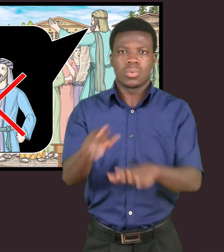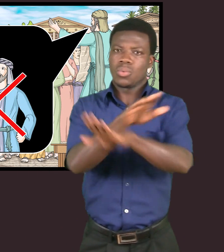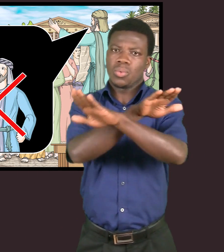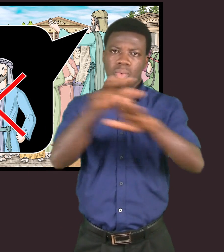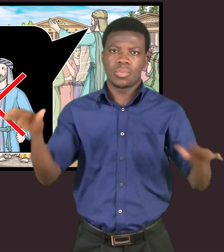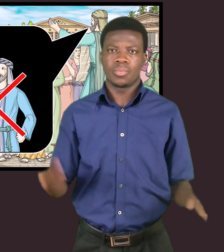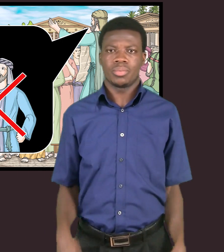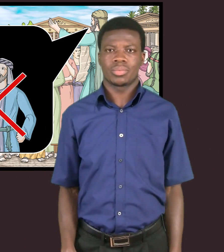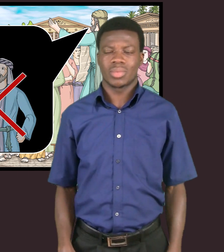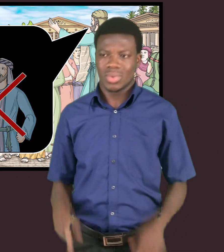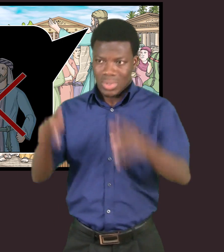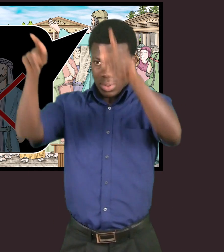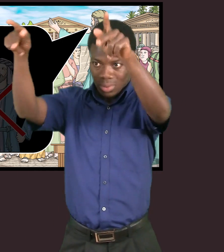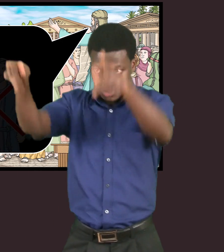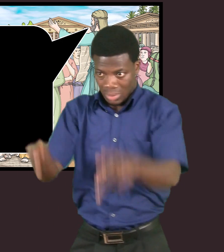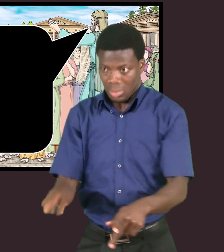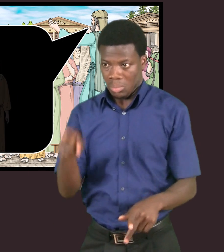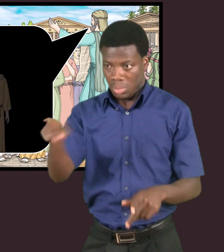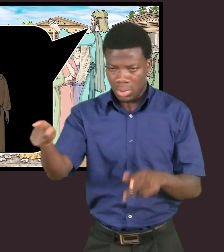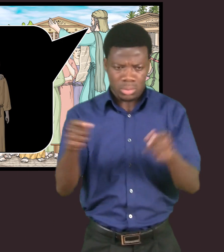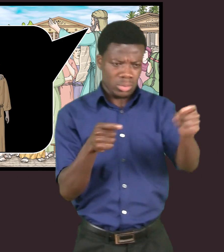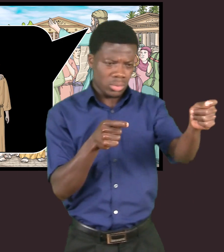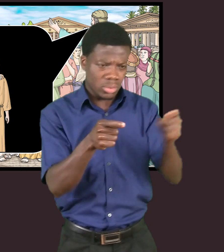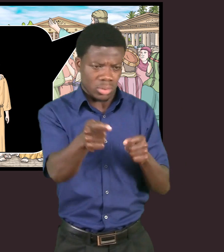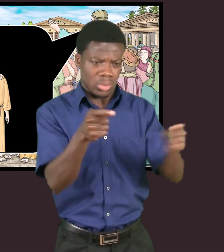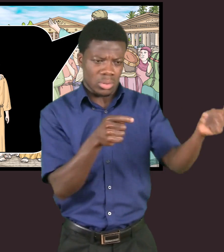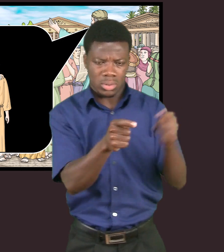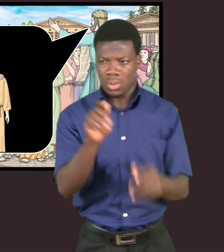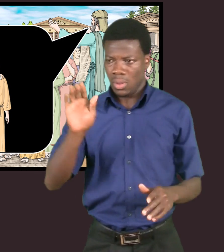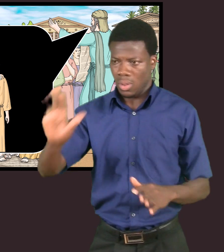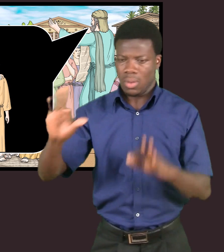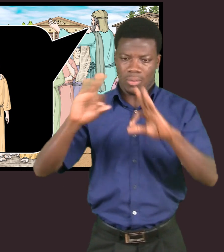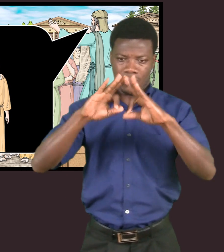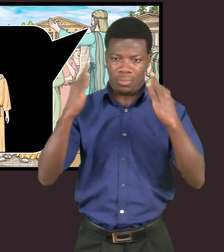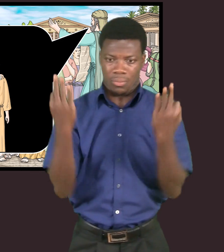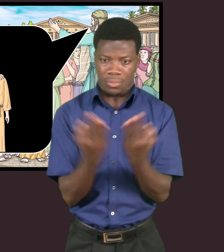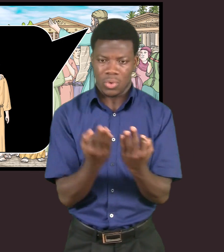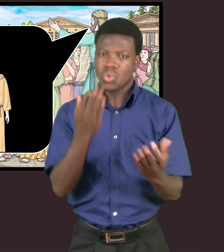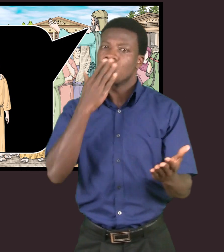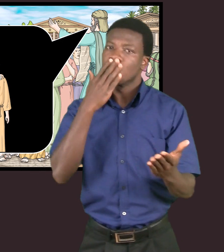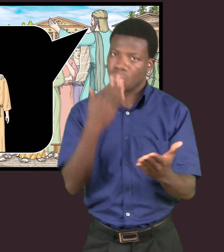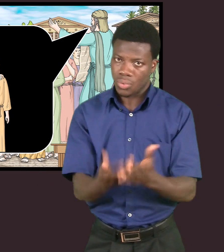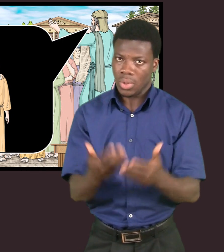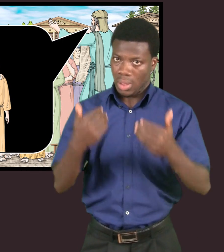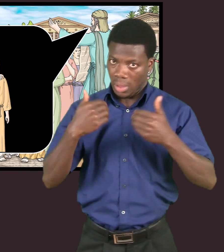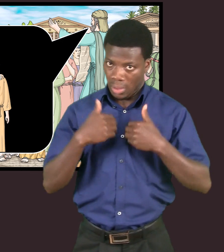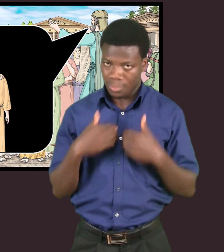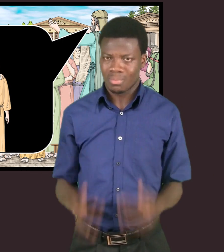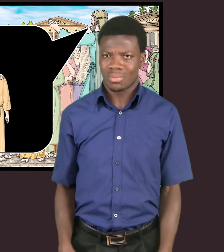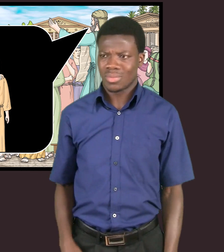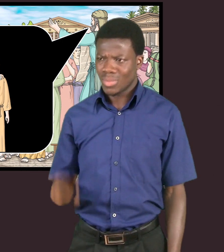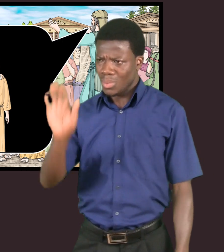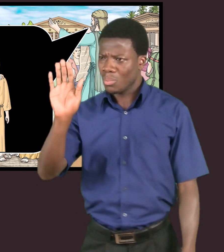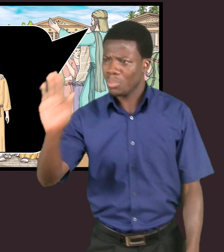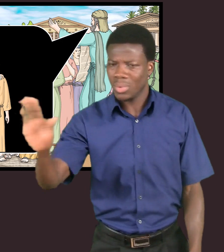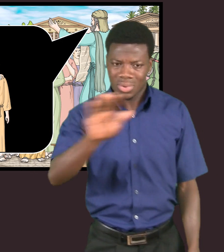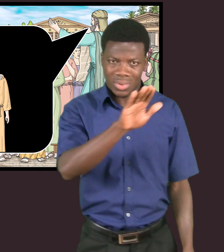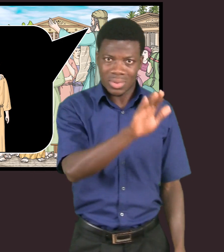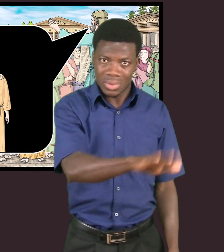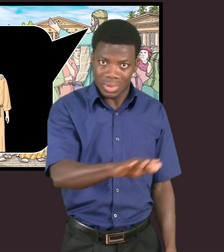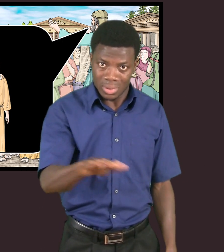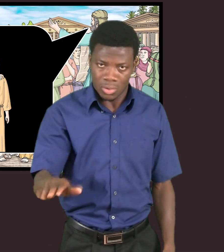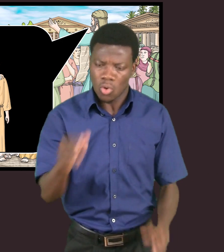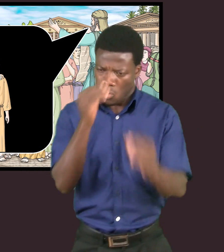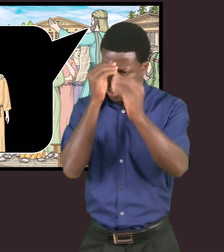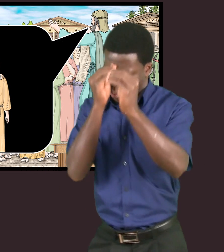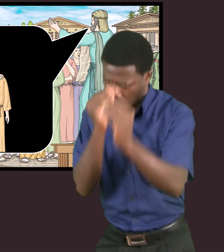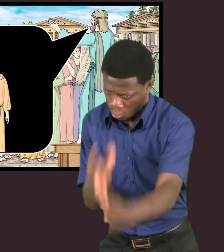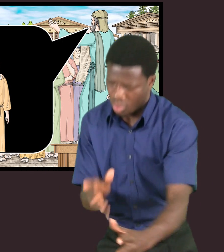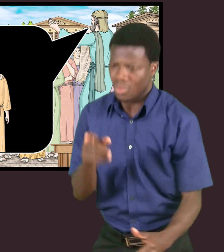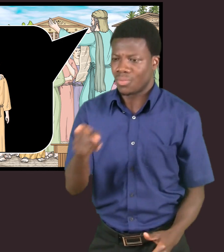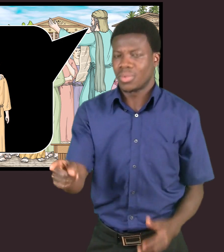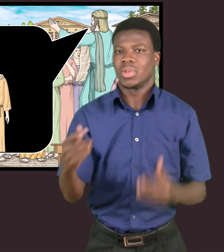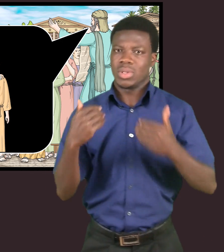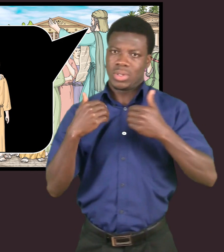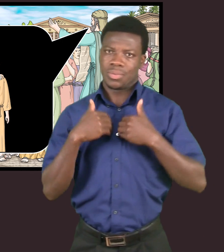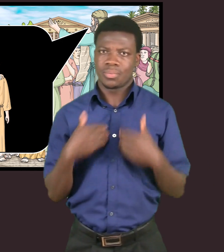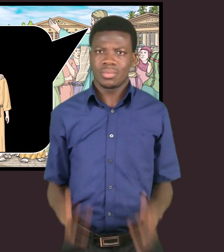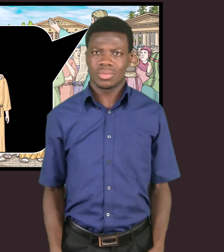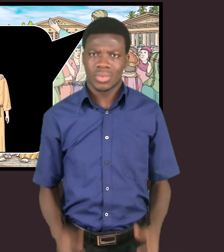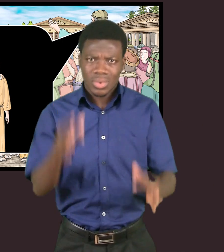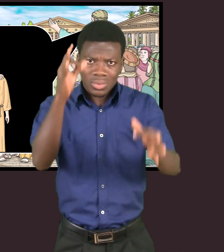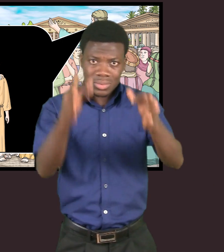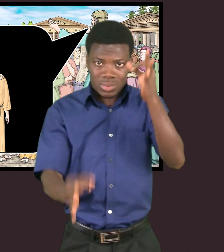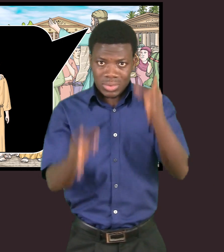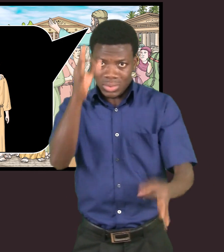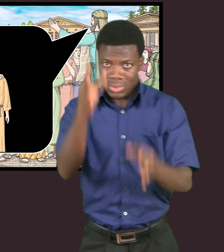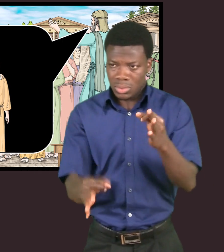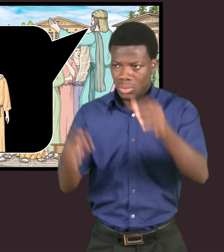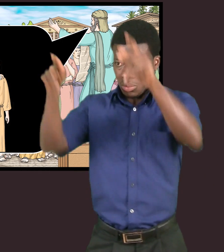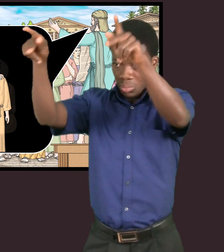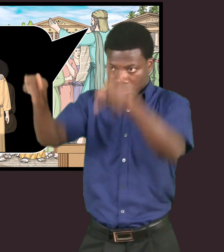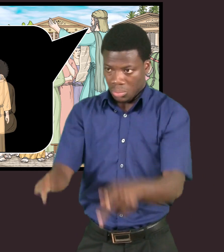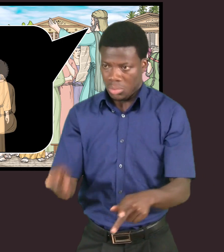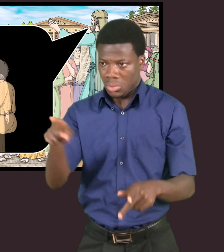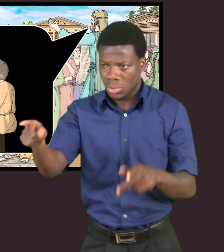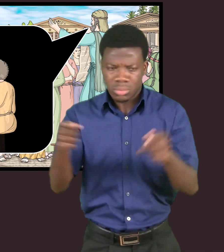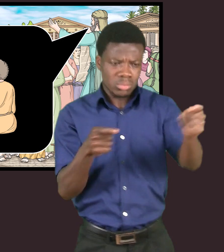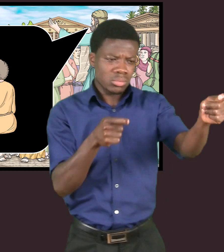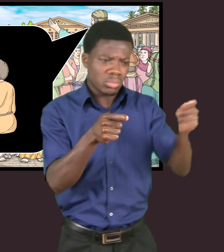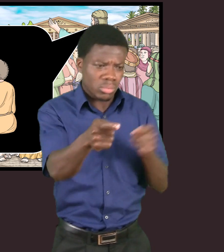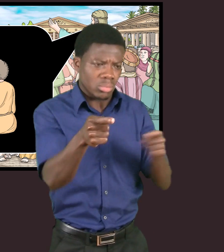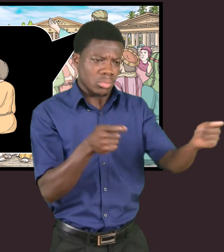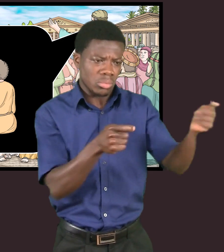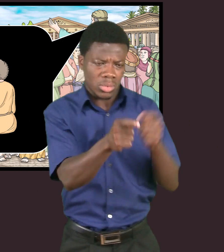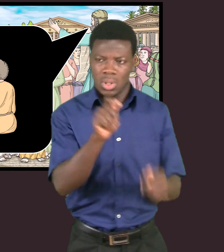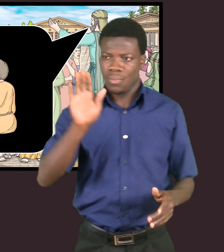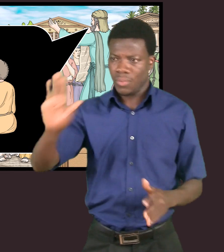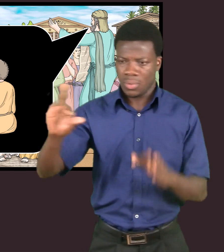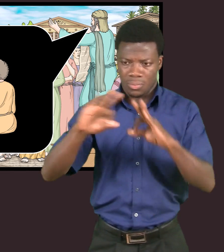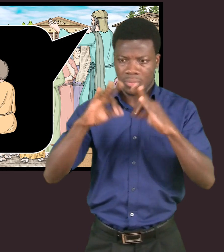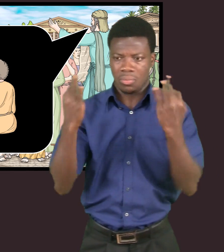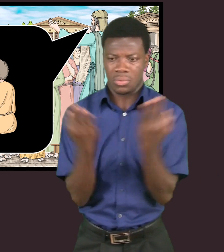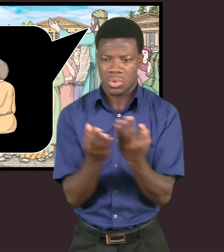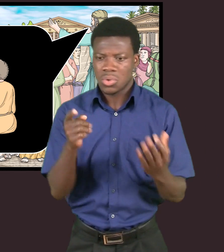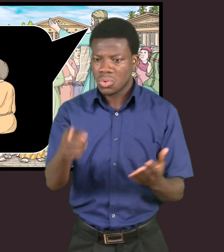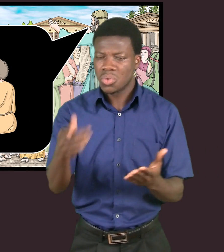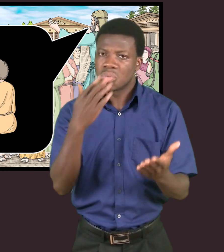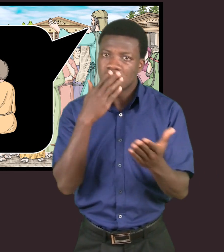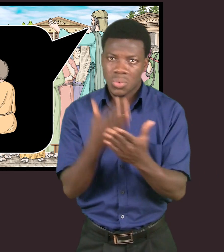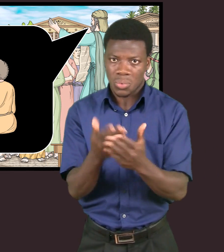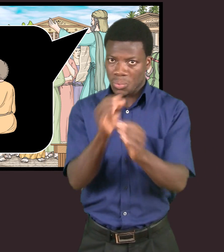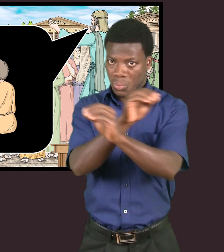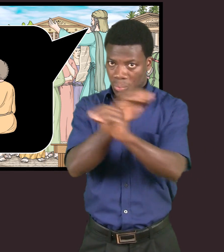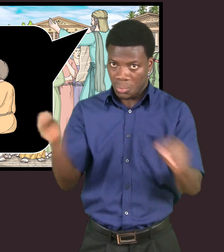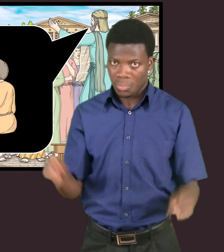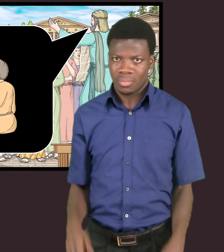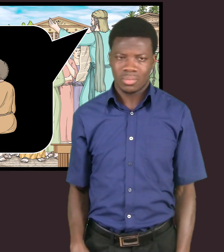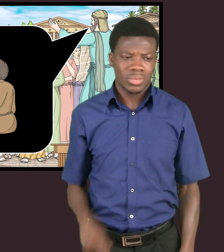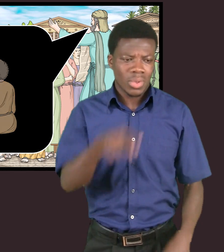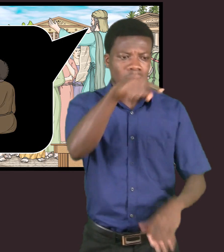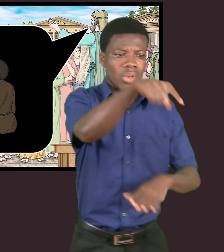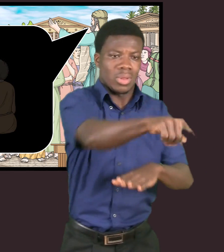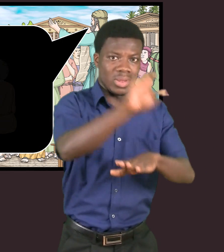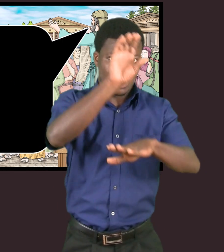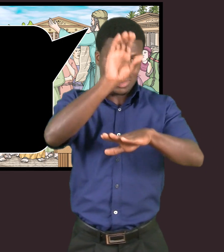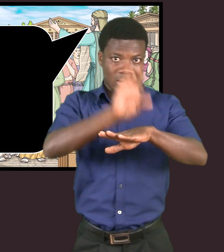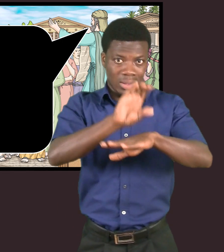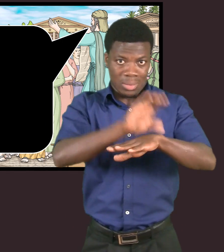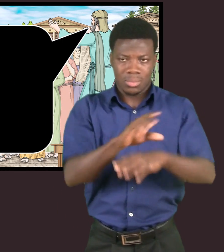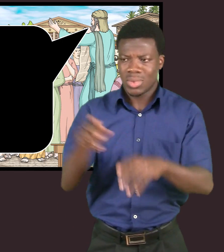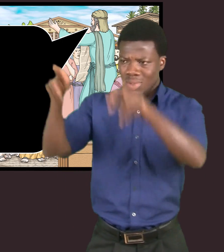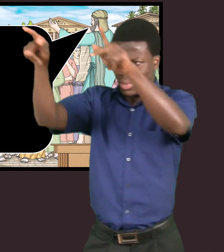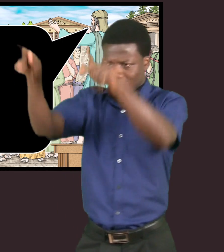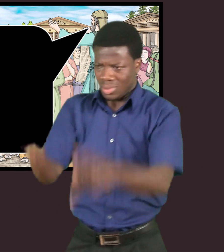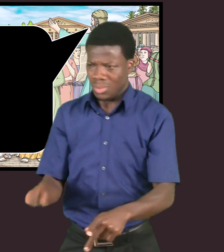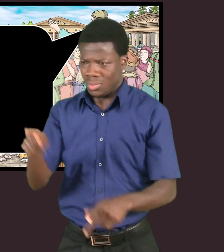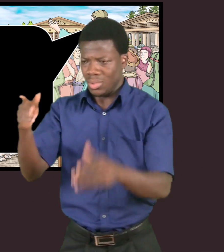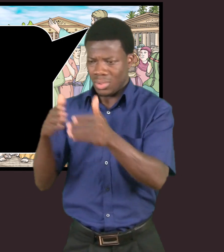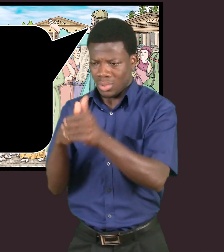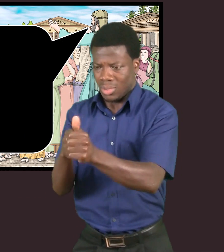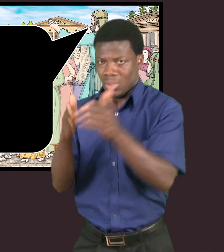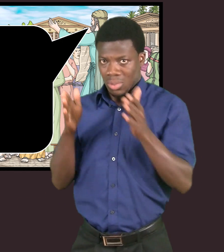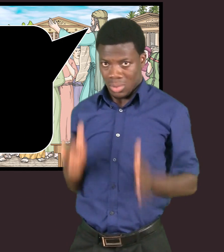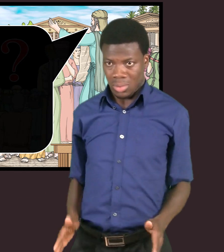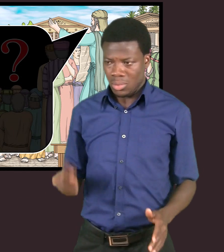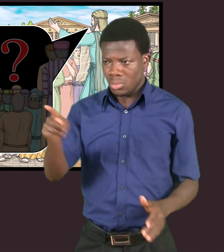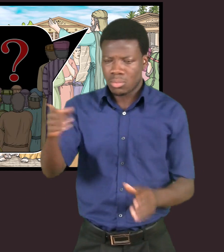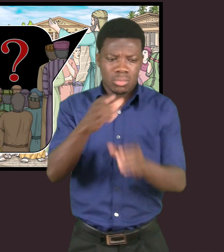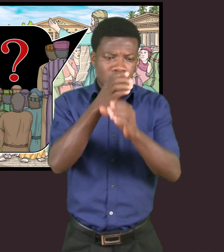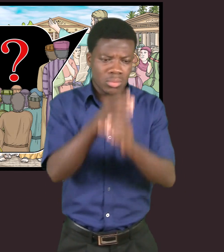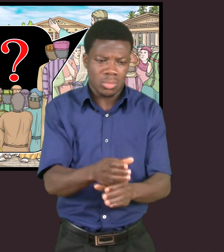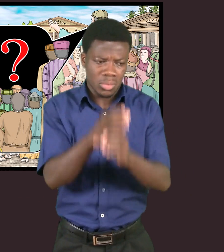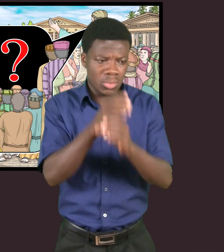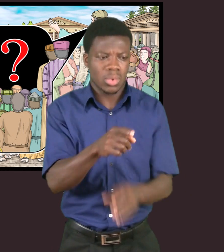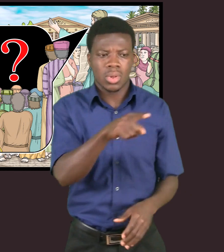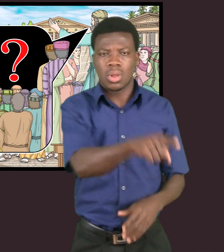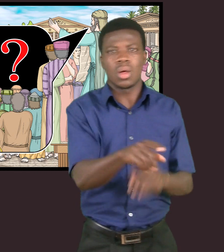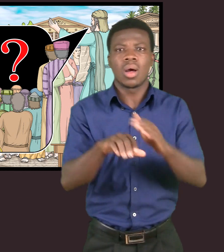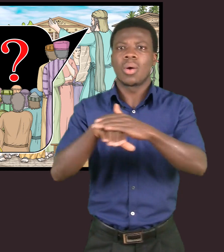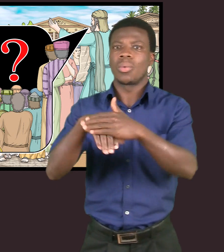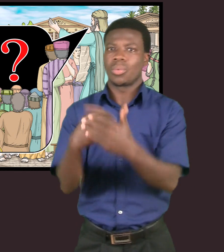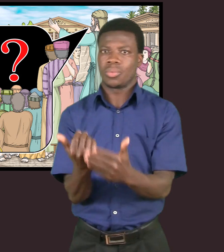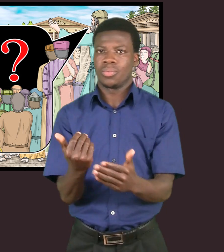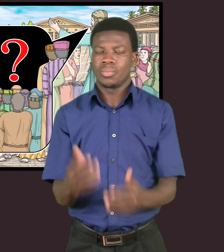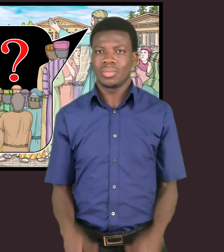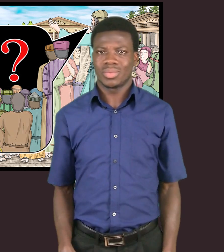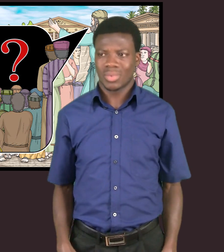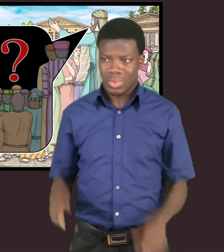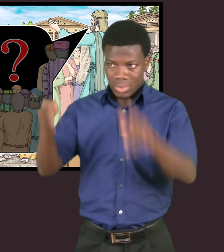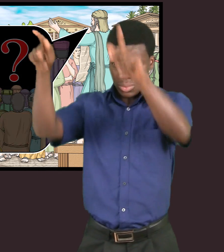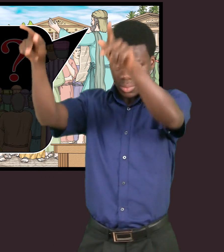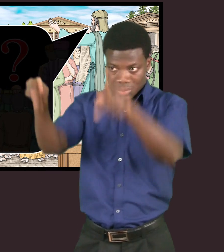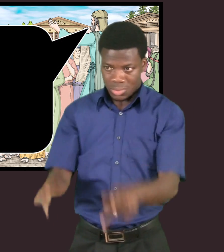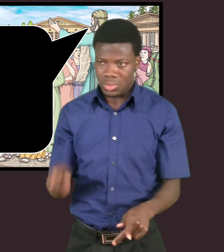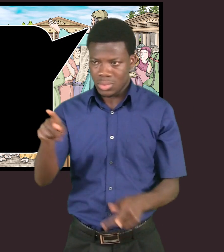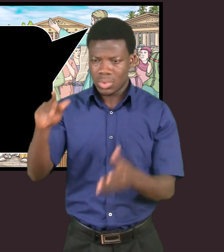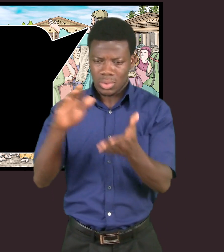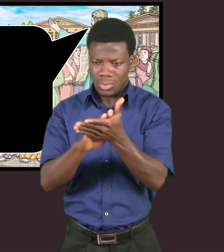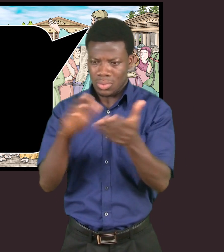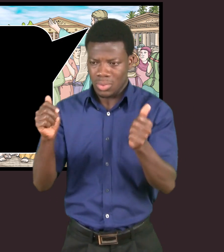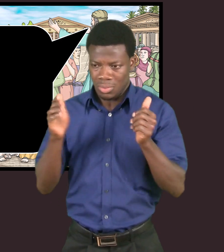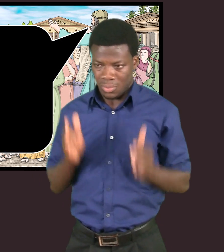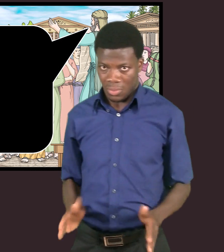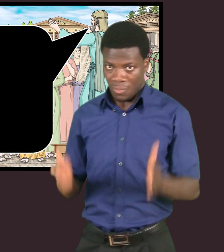An overseer must manage his own household well and keep his children under control, with complete dignity. For if someone does not know how to manage his own household, how can he care for the church of God?